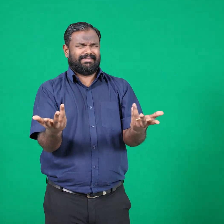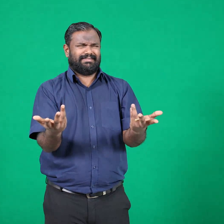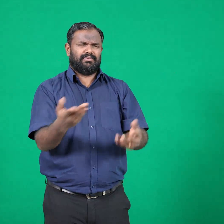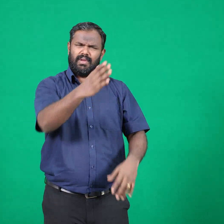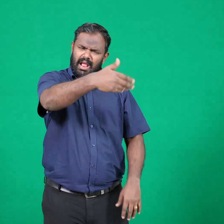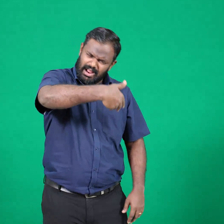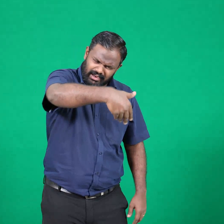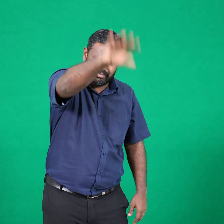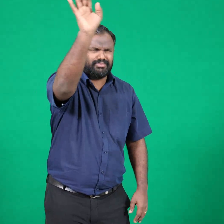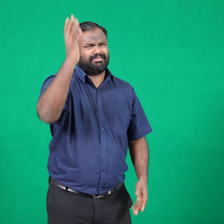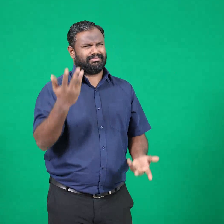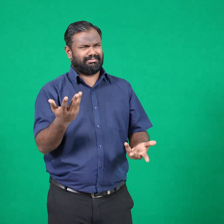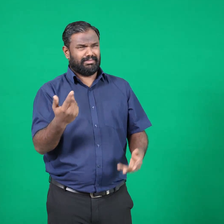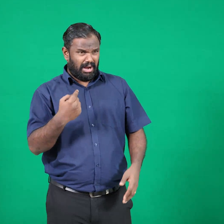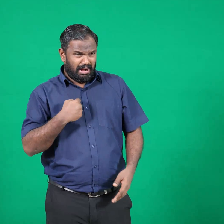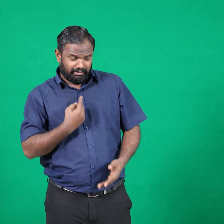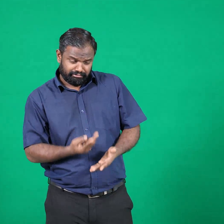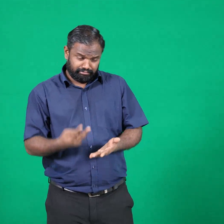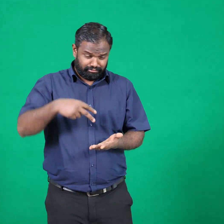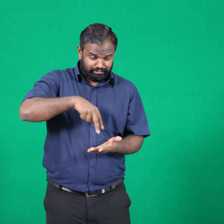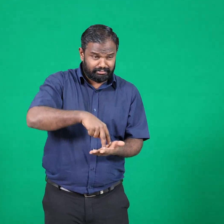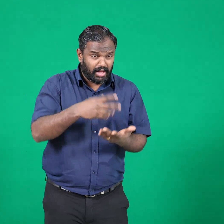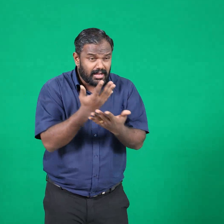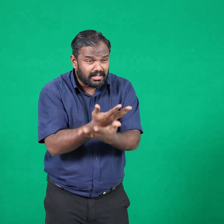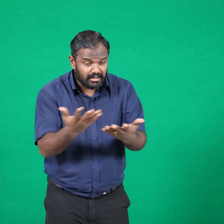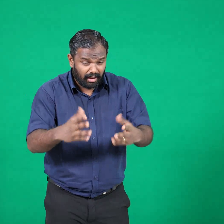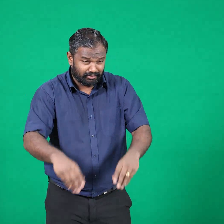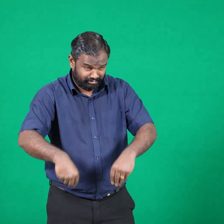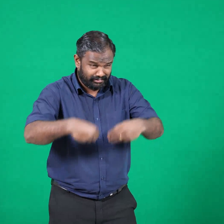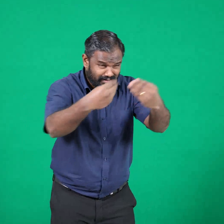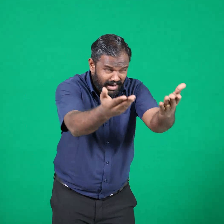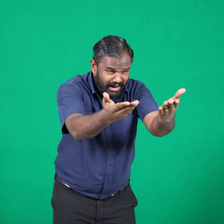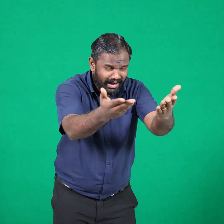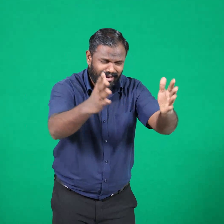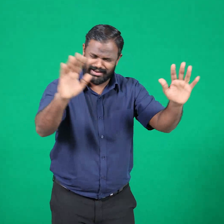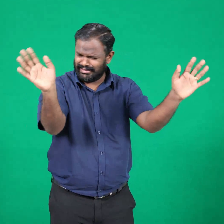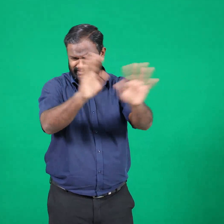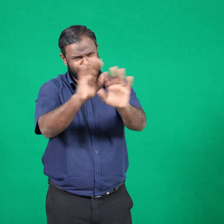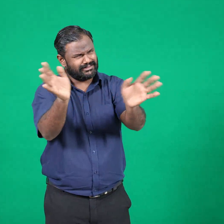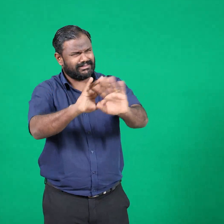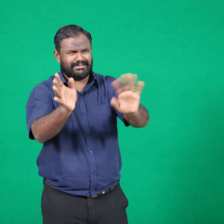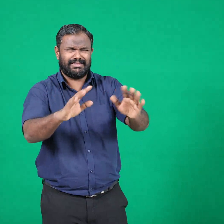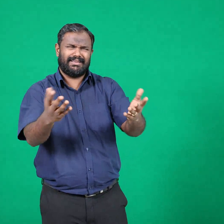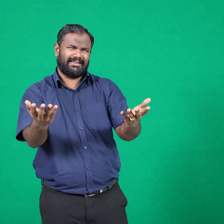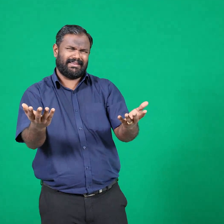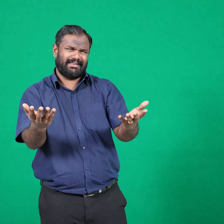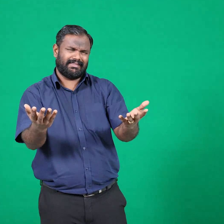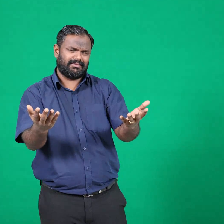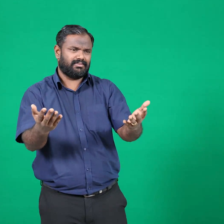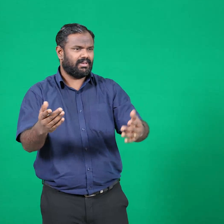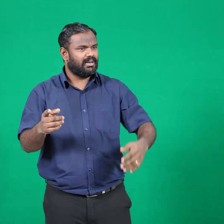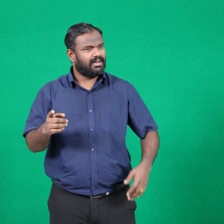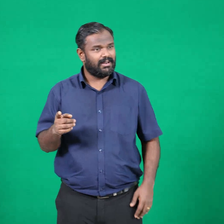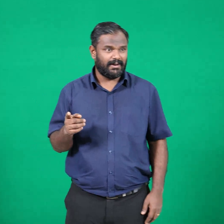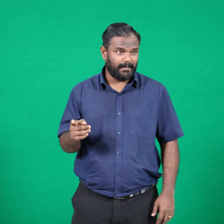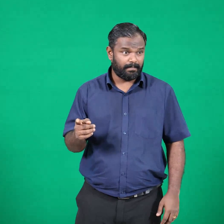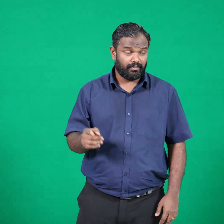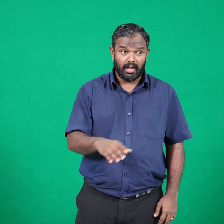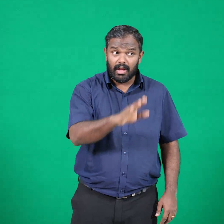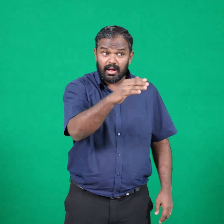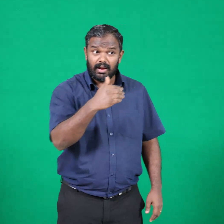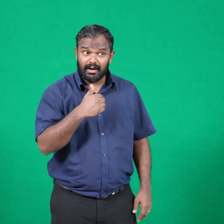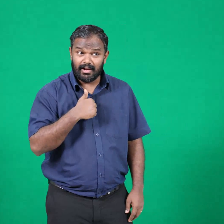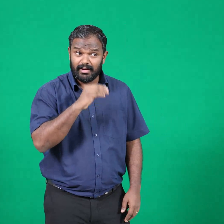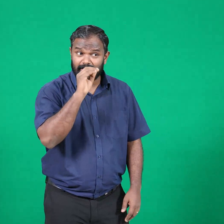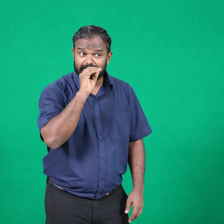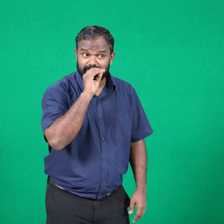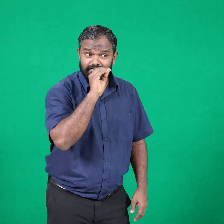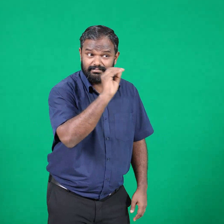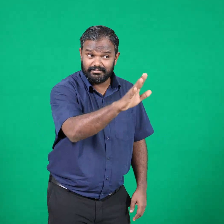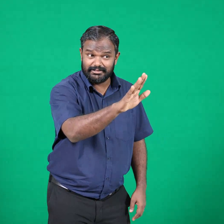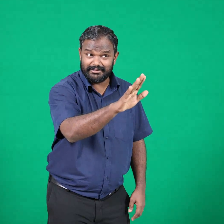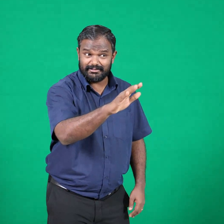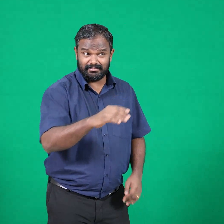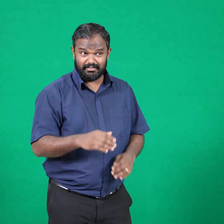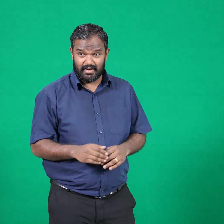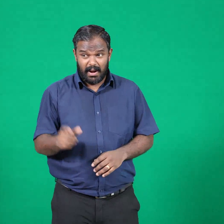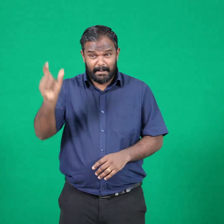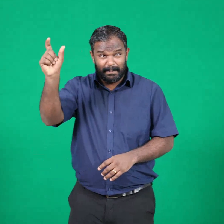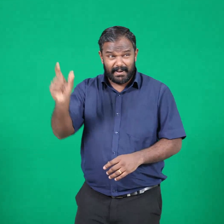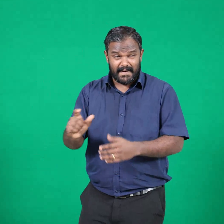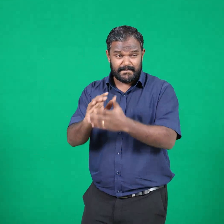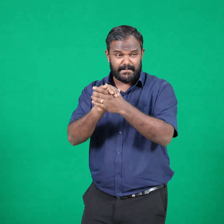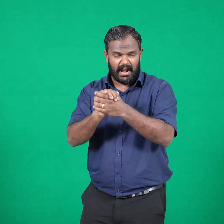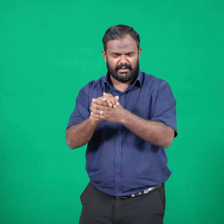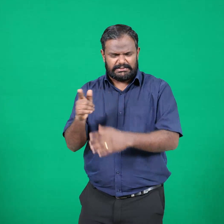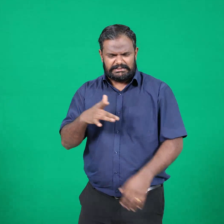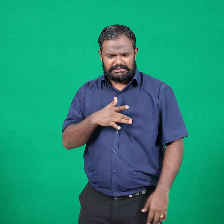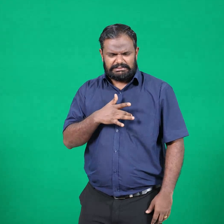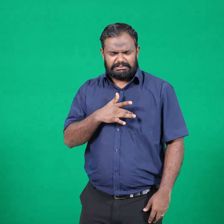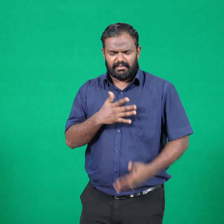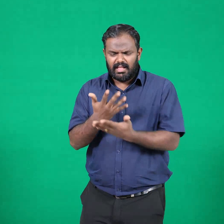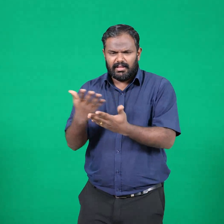I cannot get up to give you anything.'